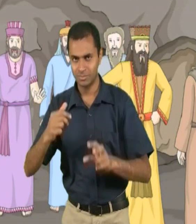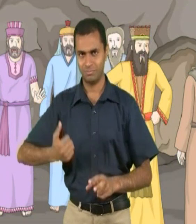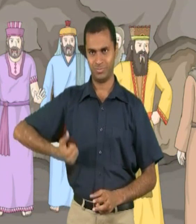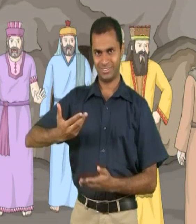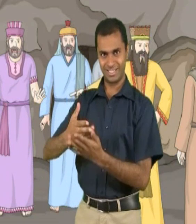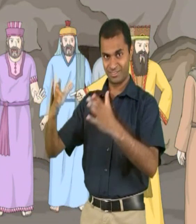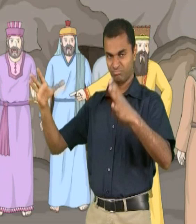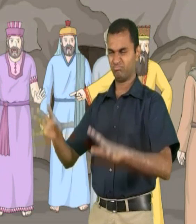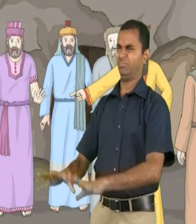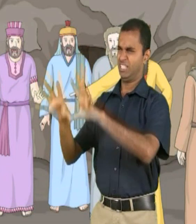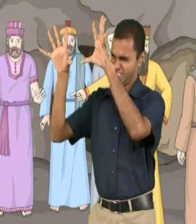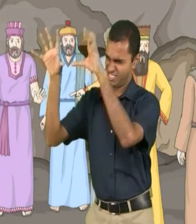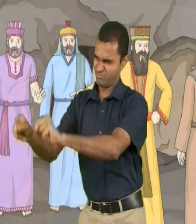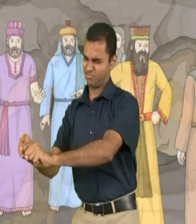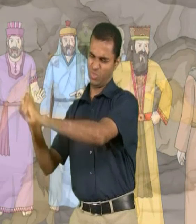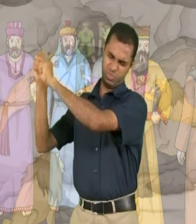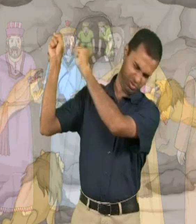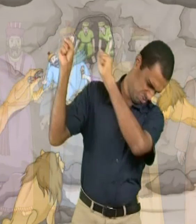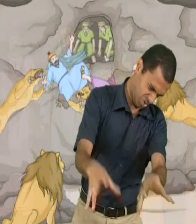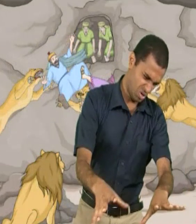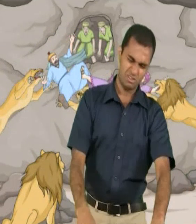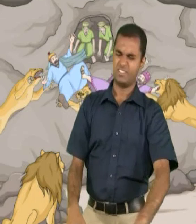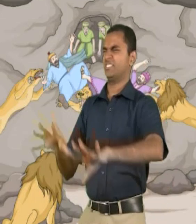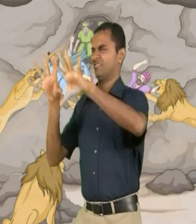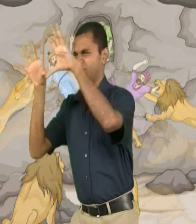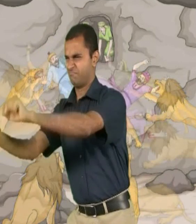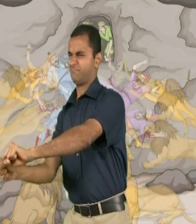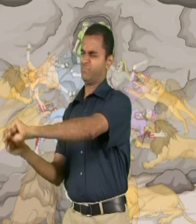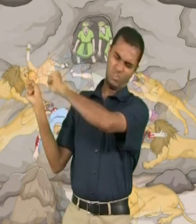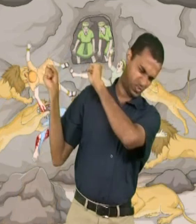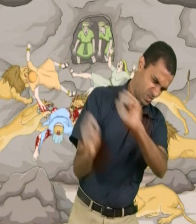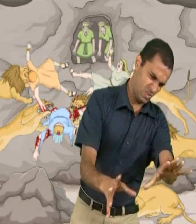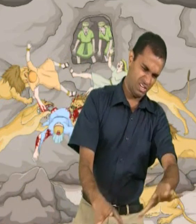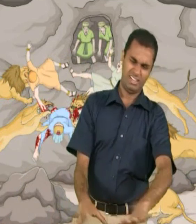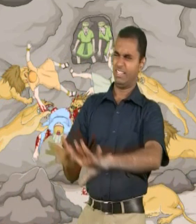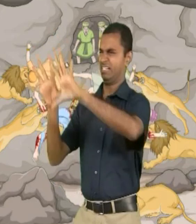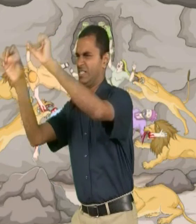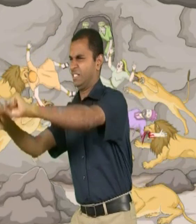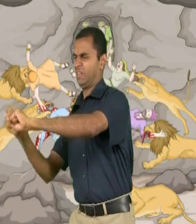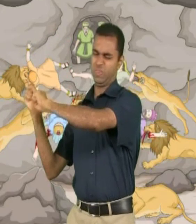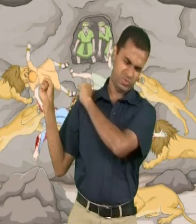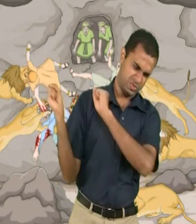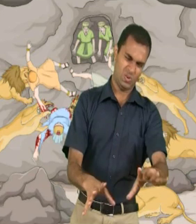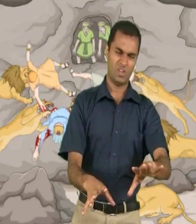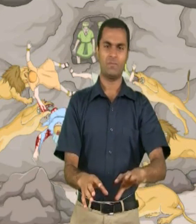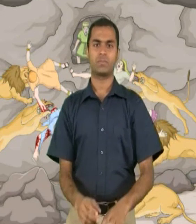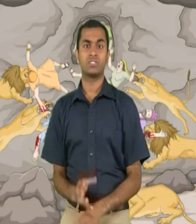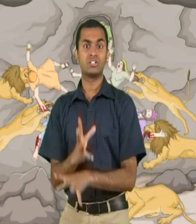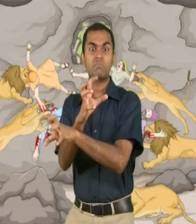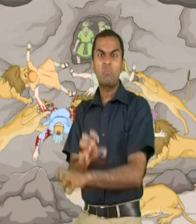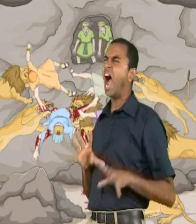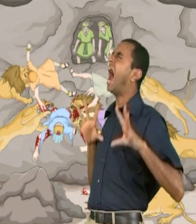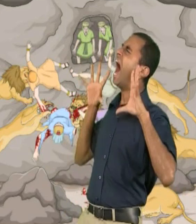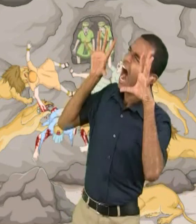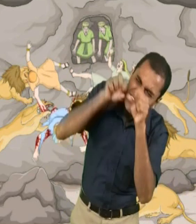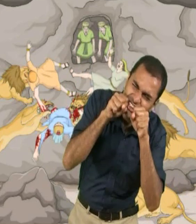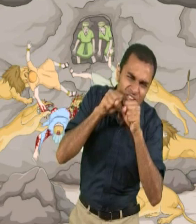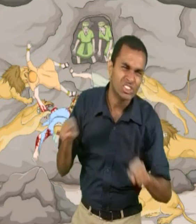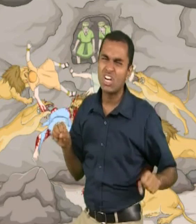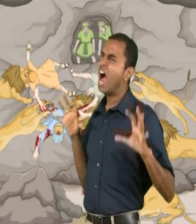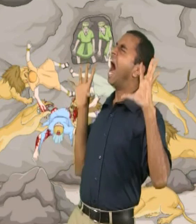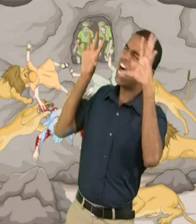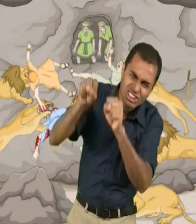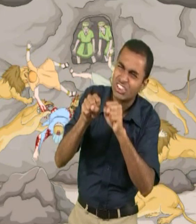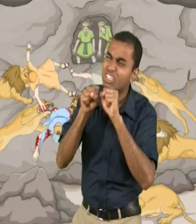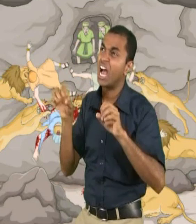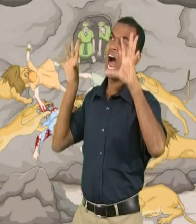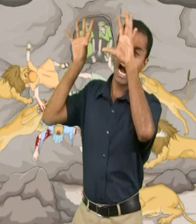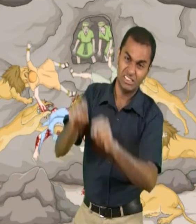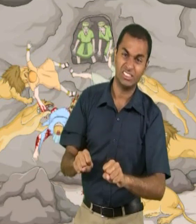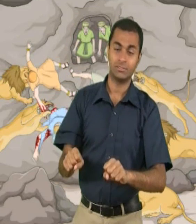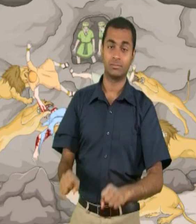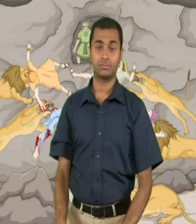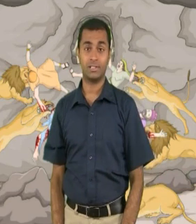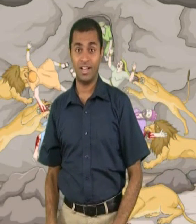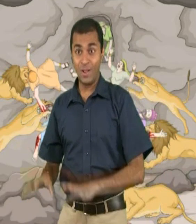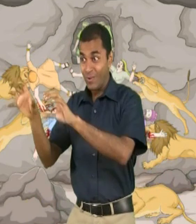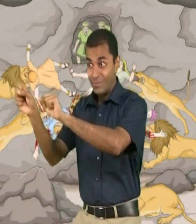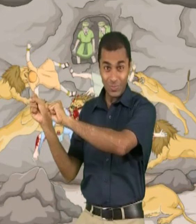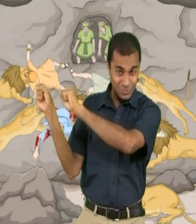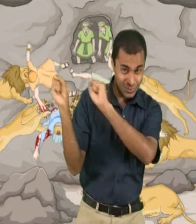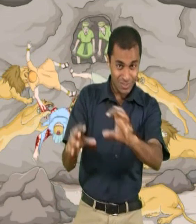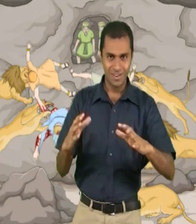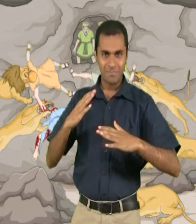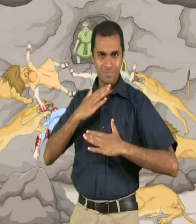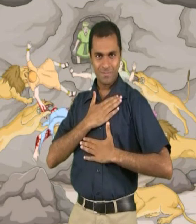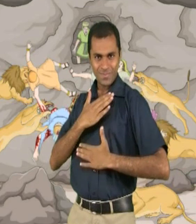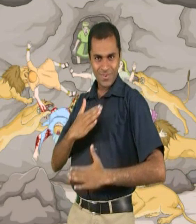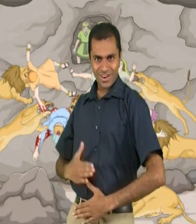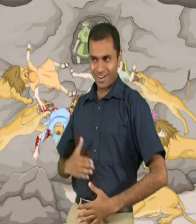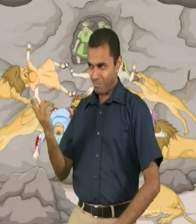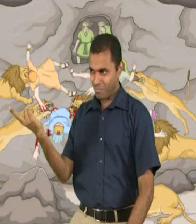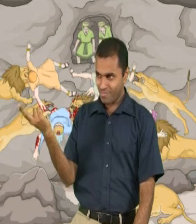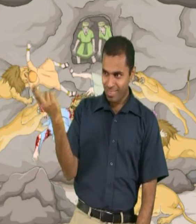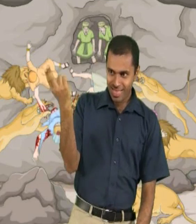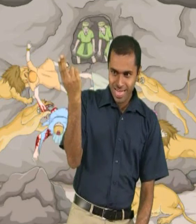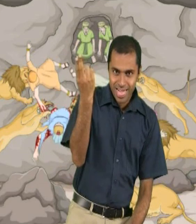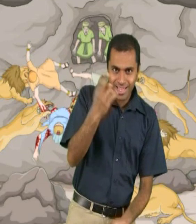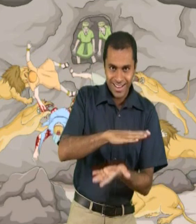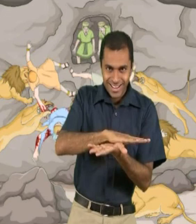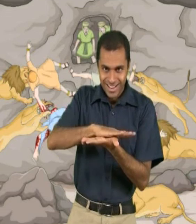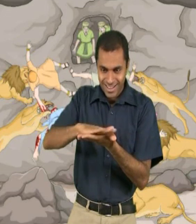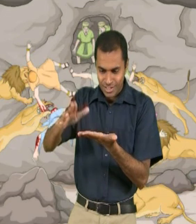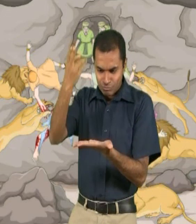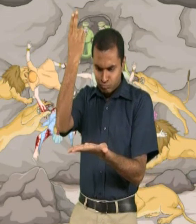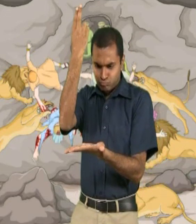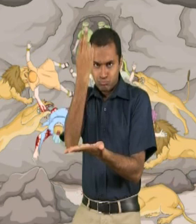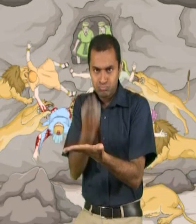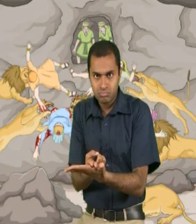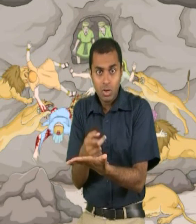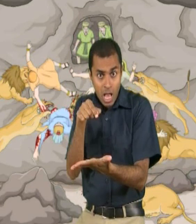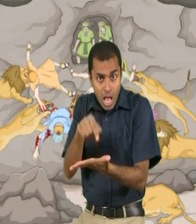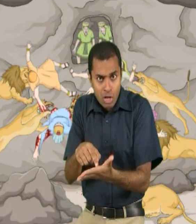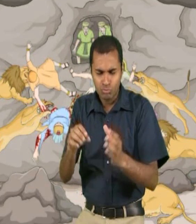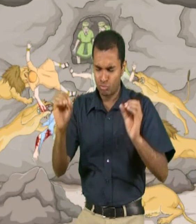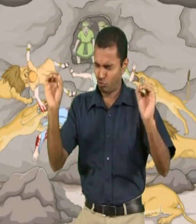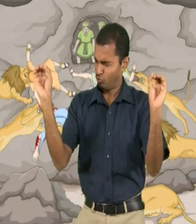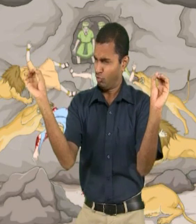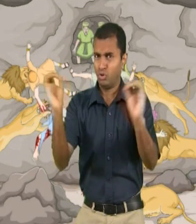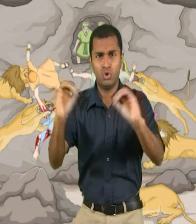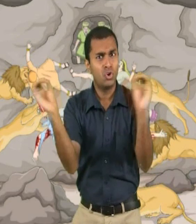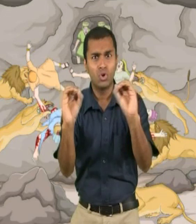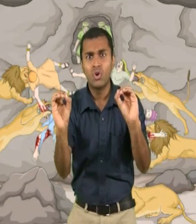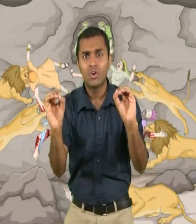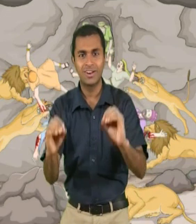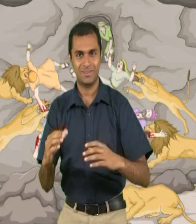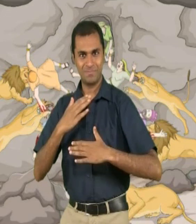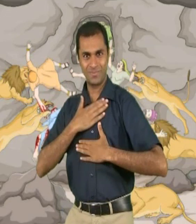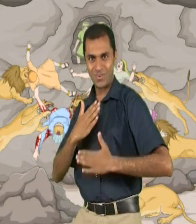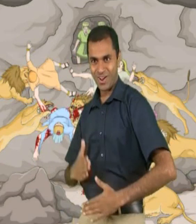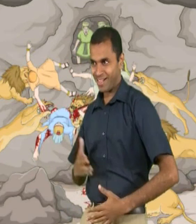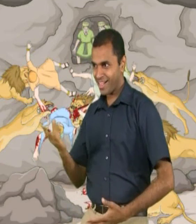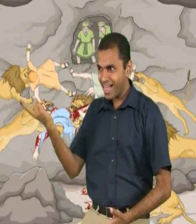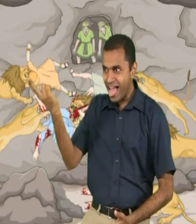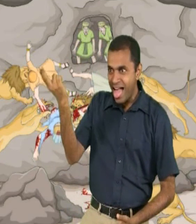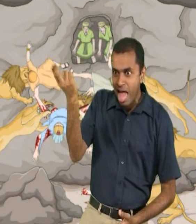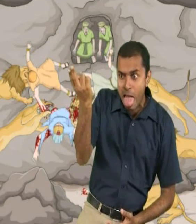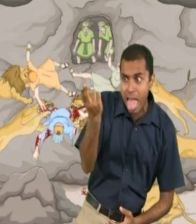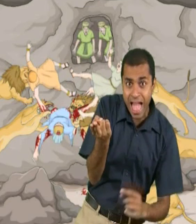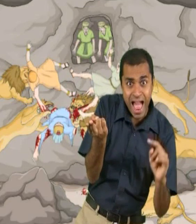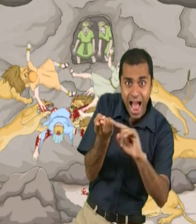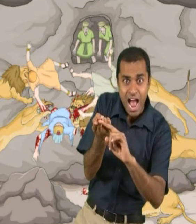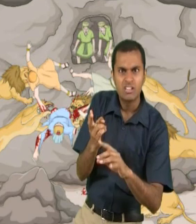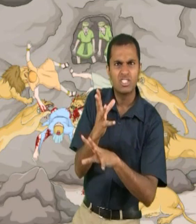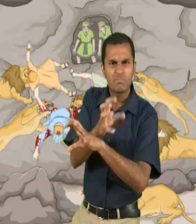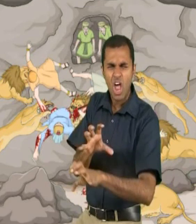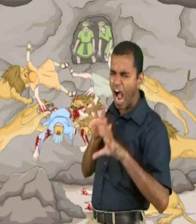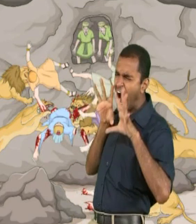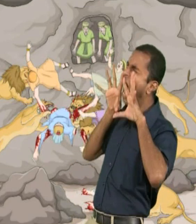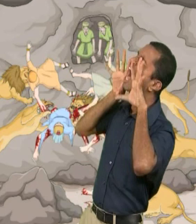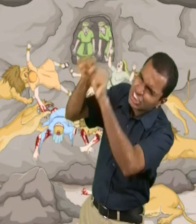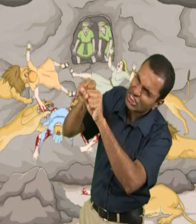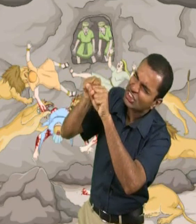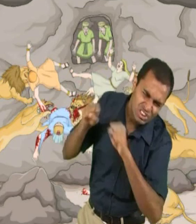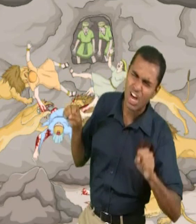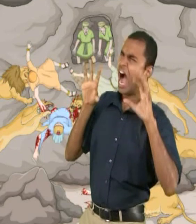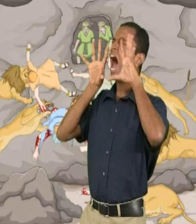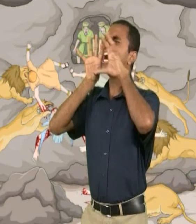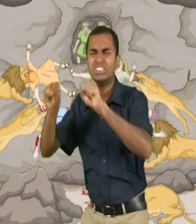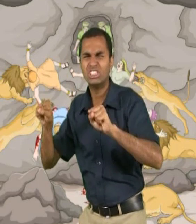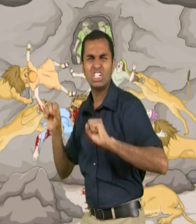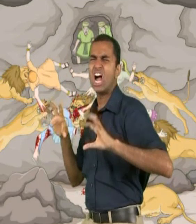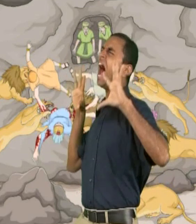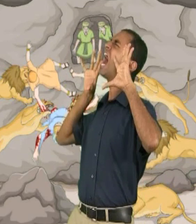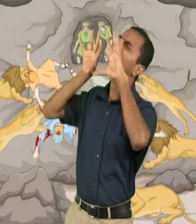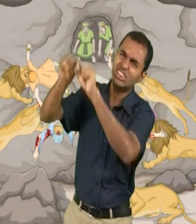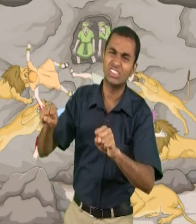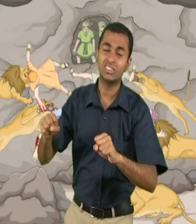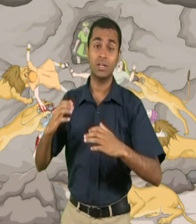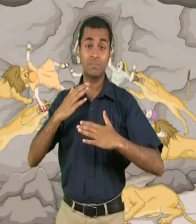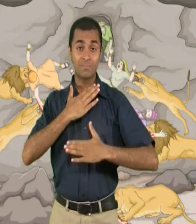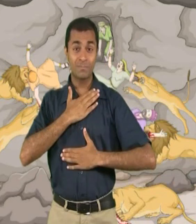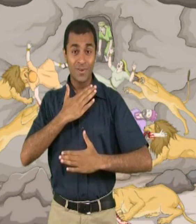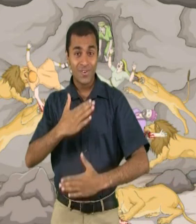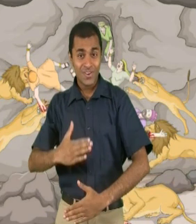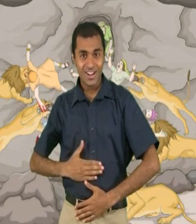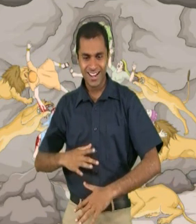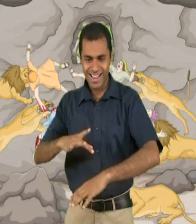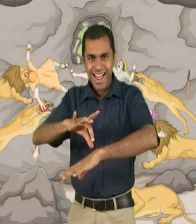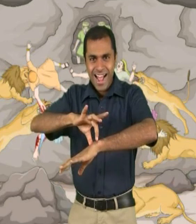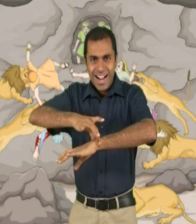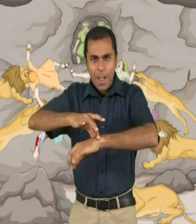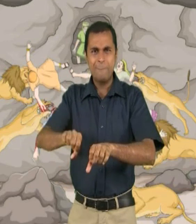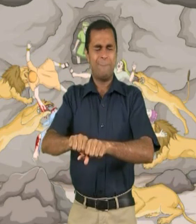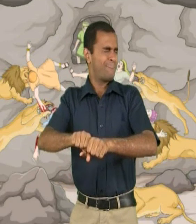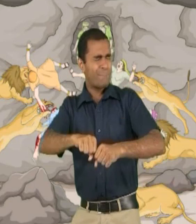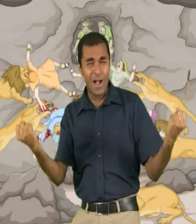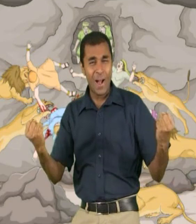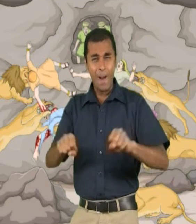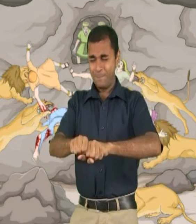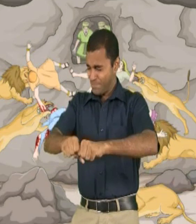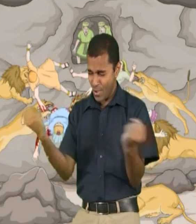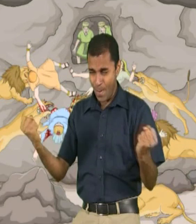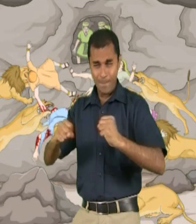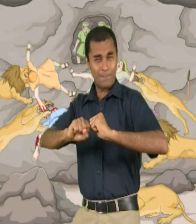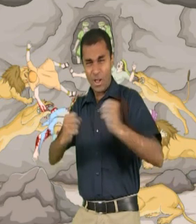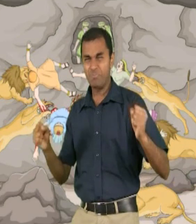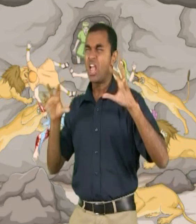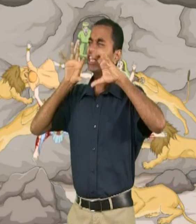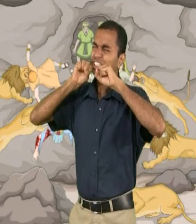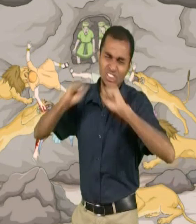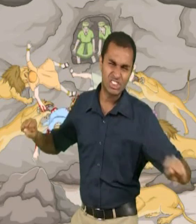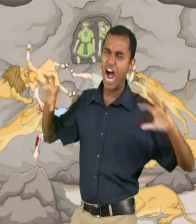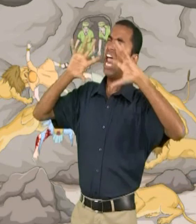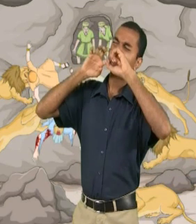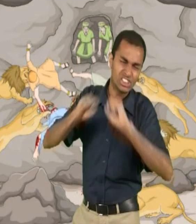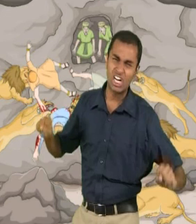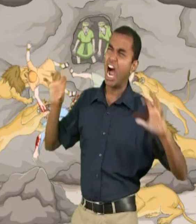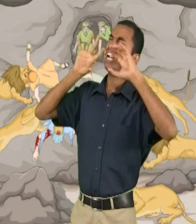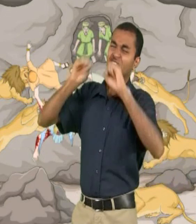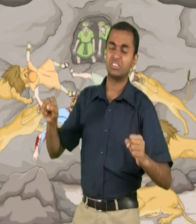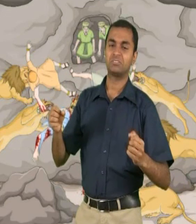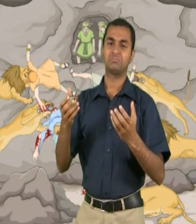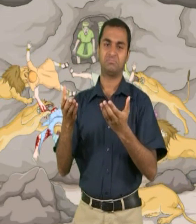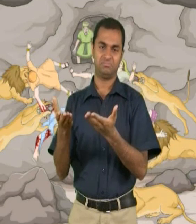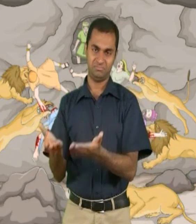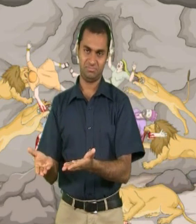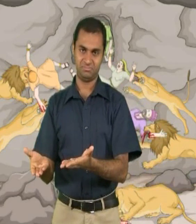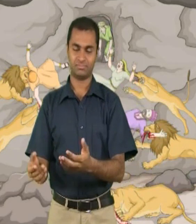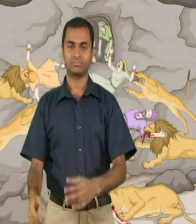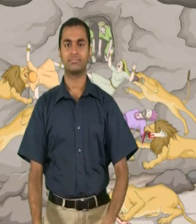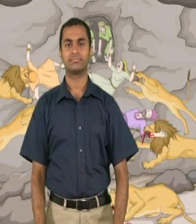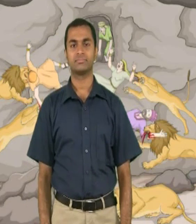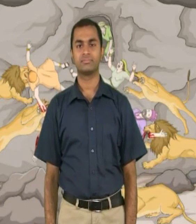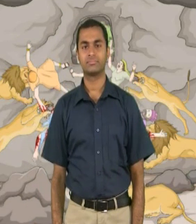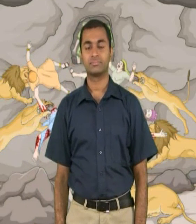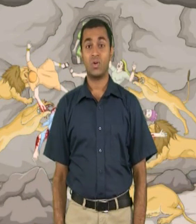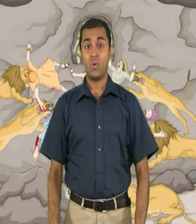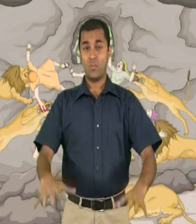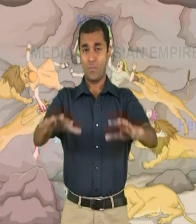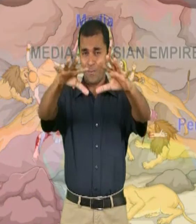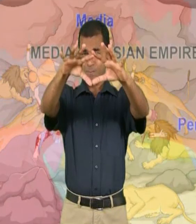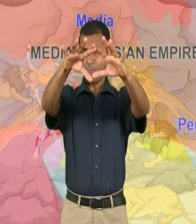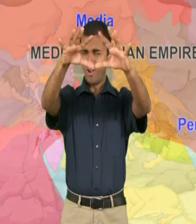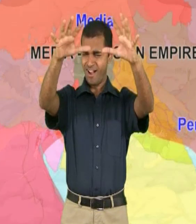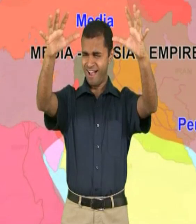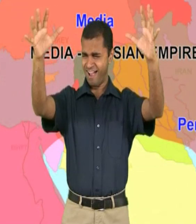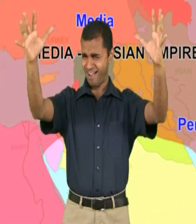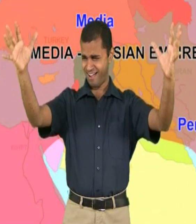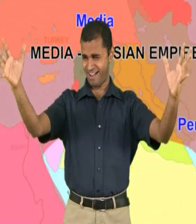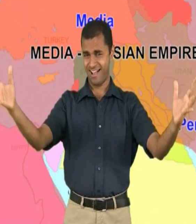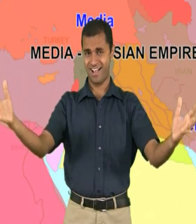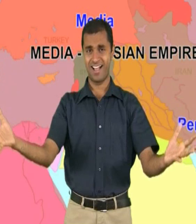And before they had reached the bottom of the den, the lions overpowered them and crushed all their bones.